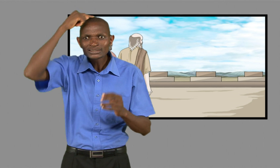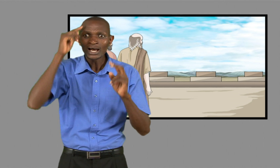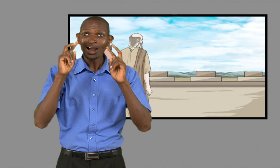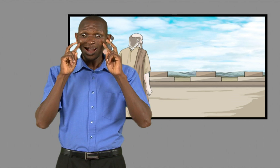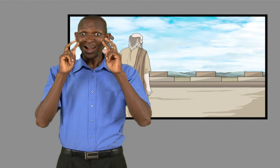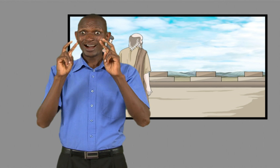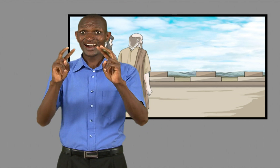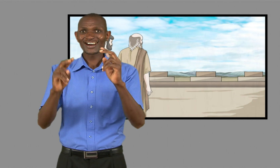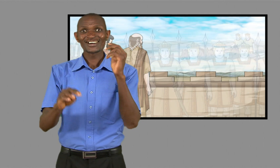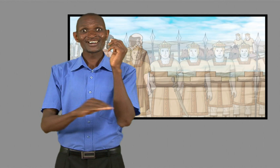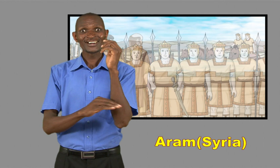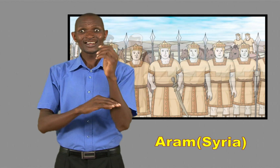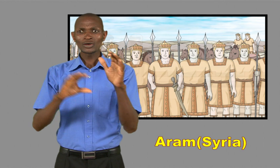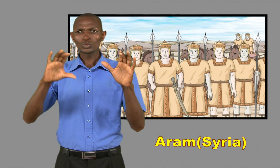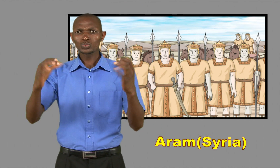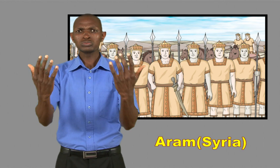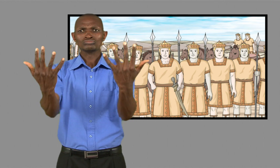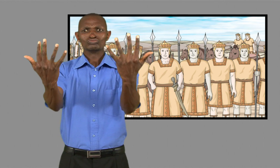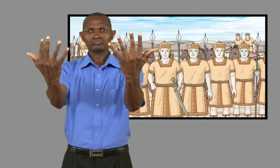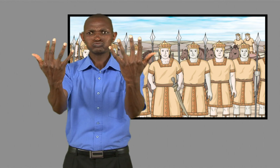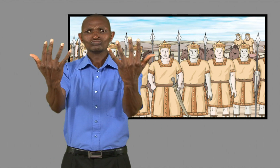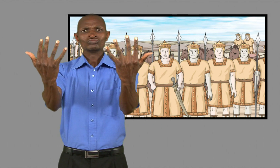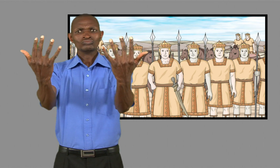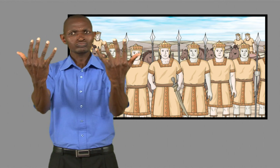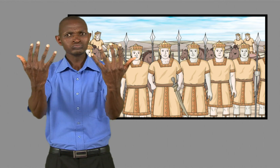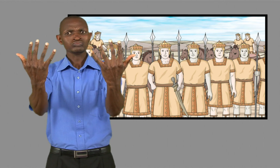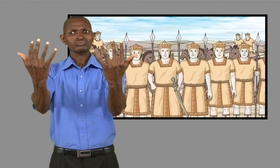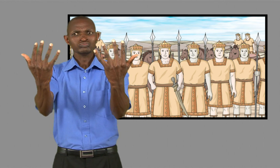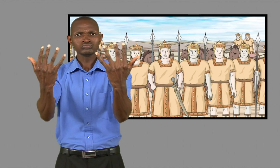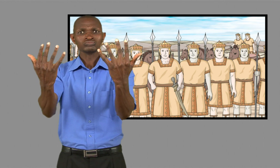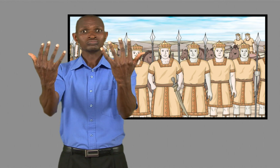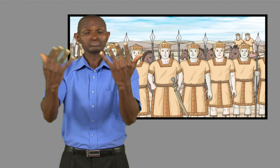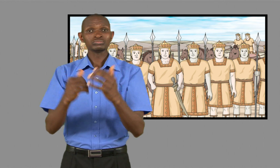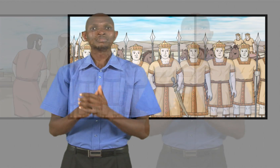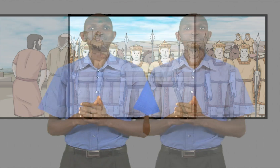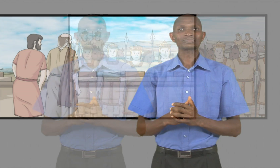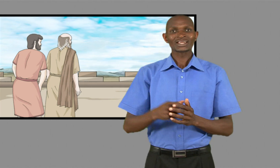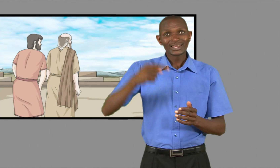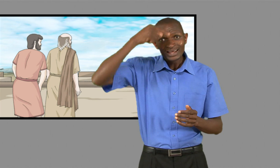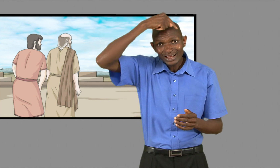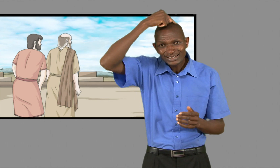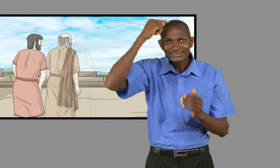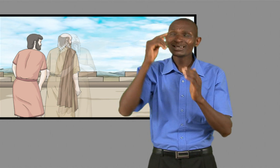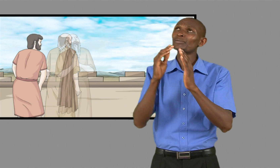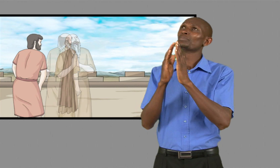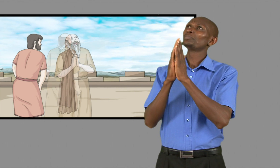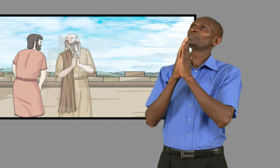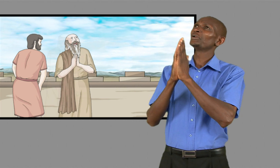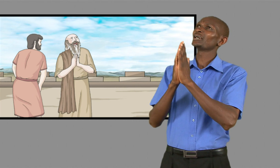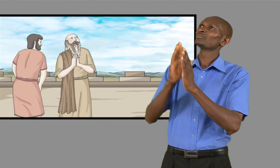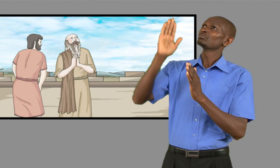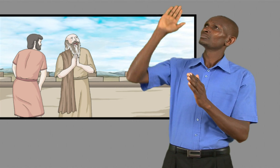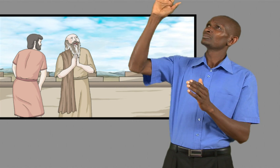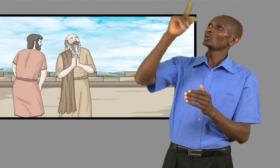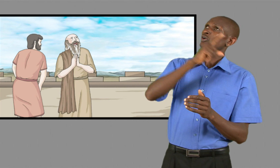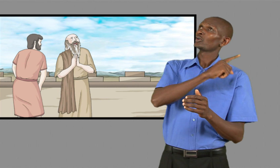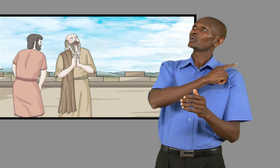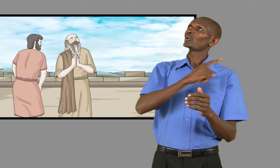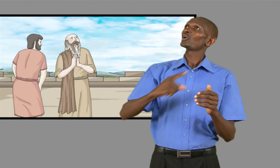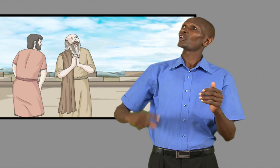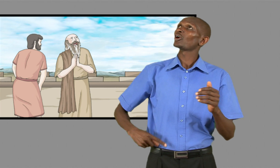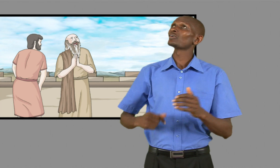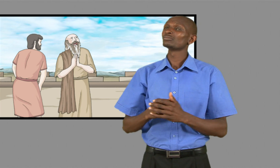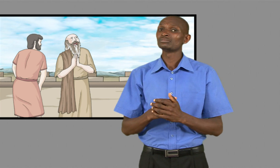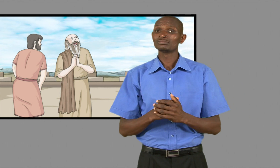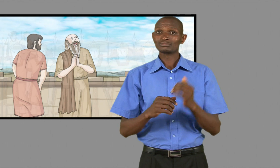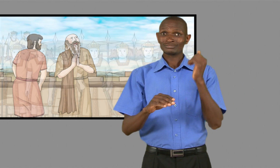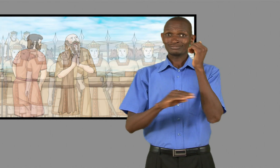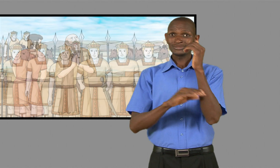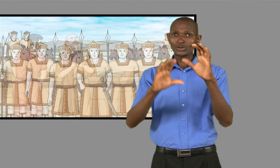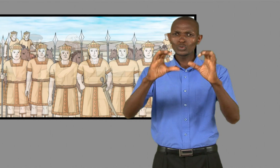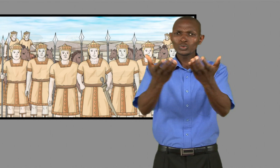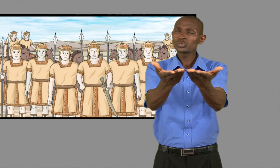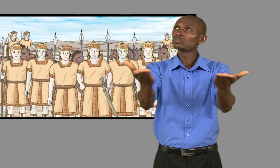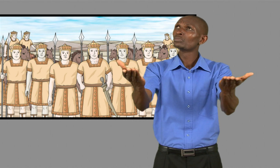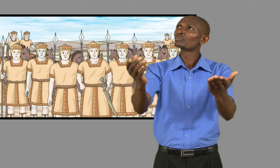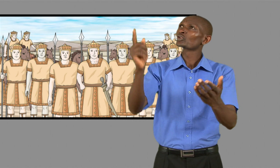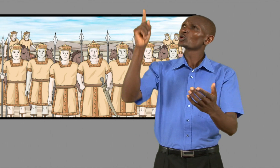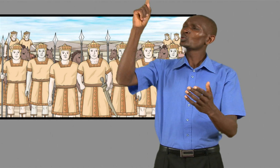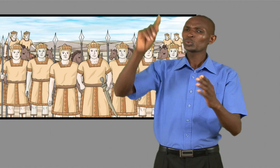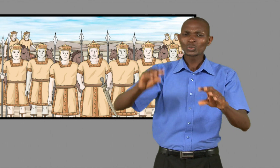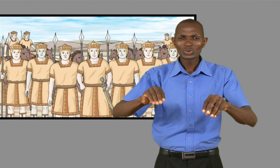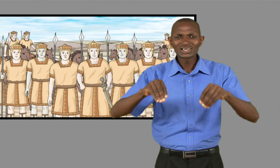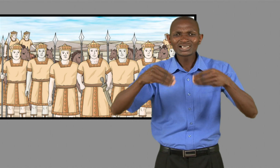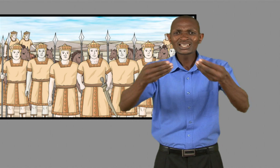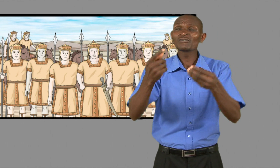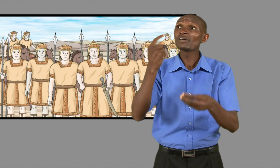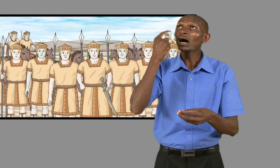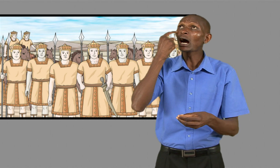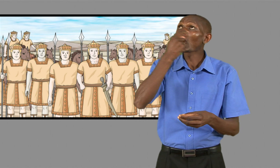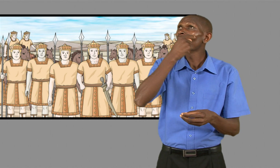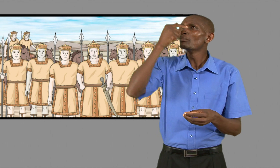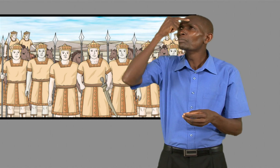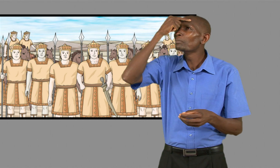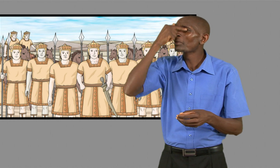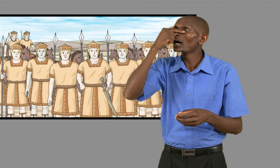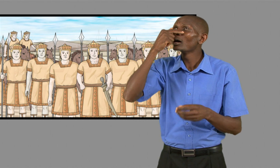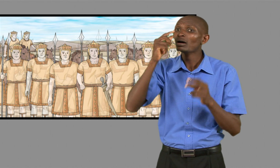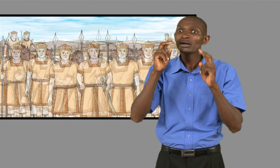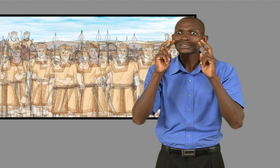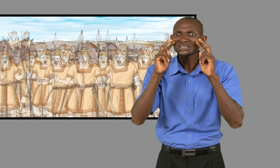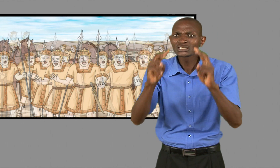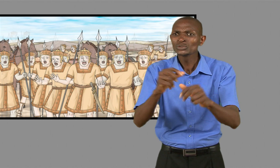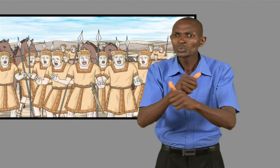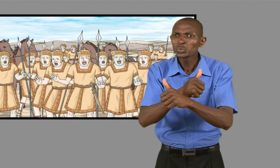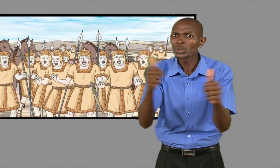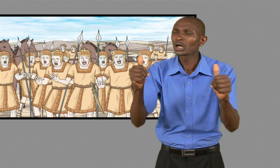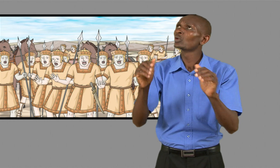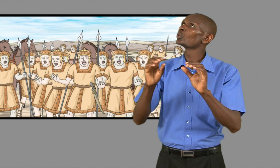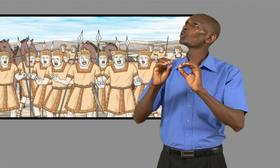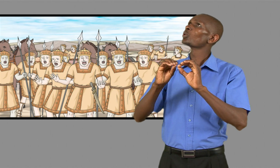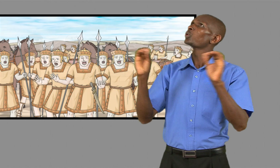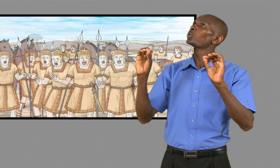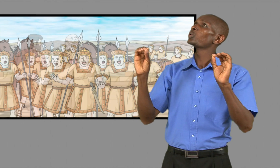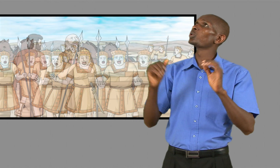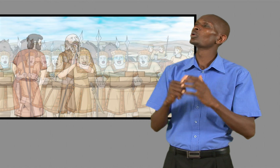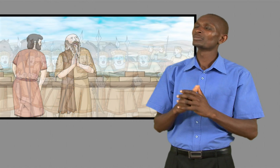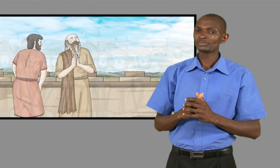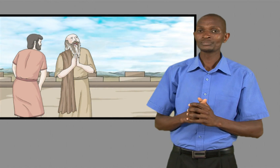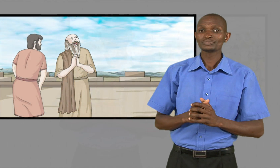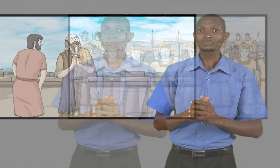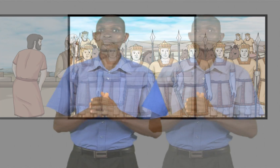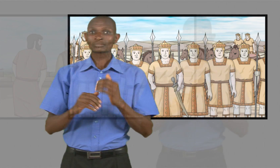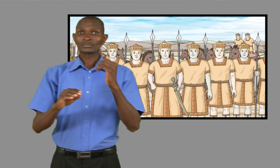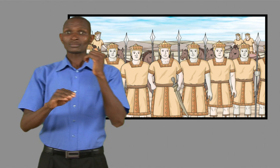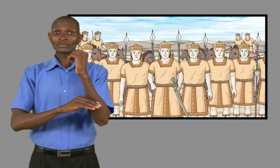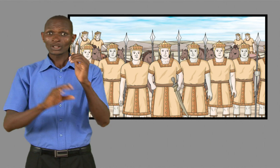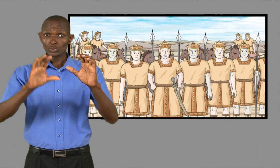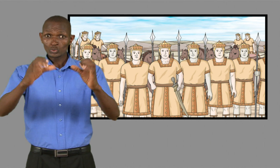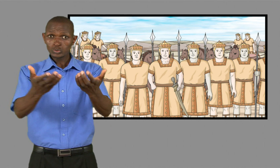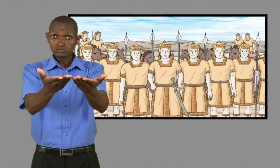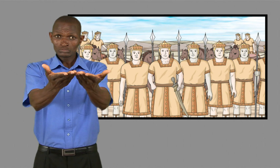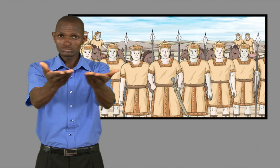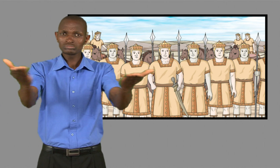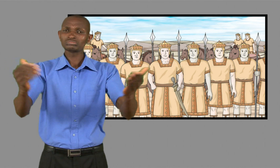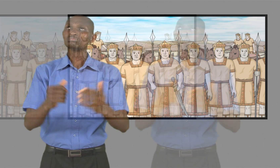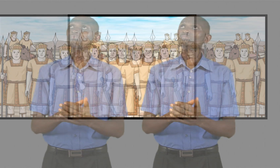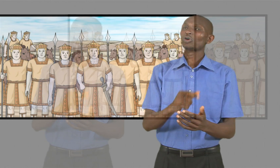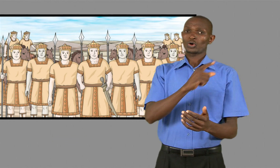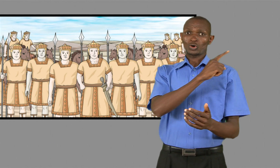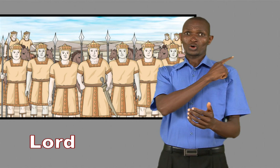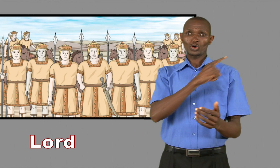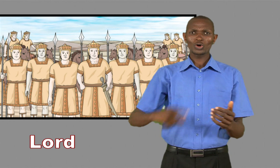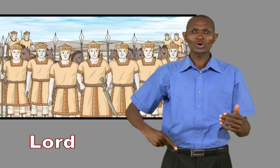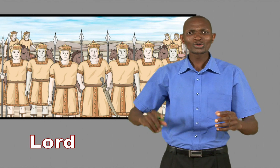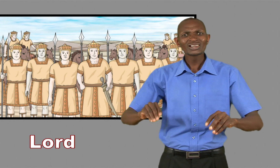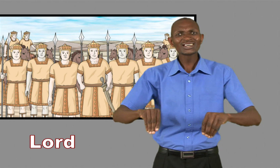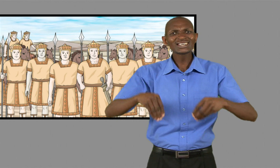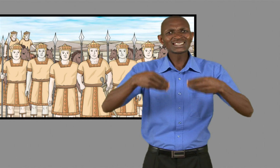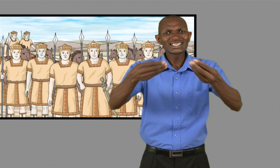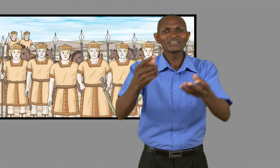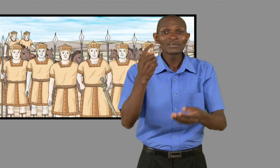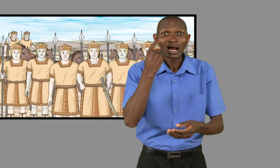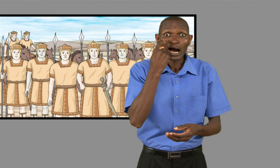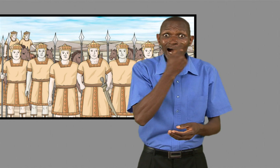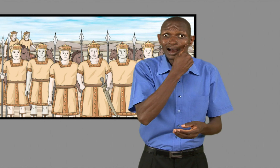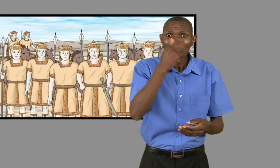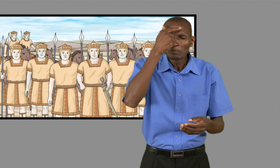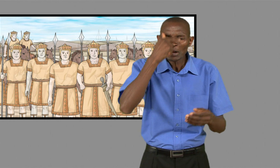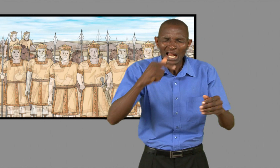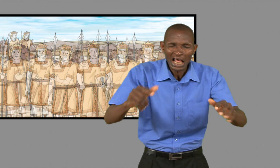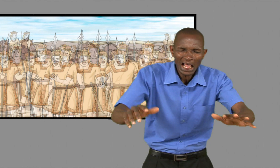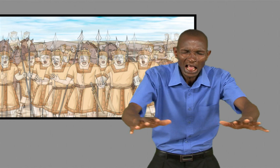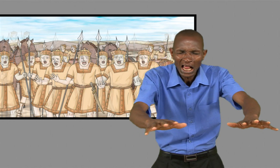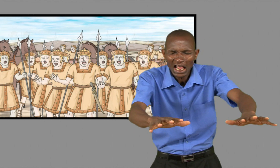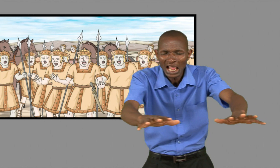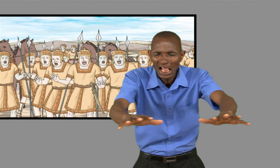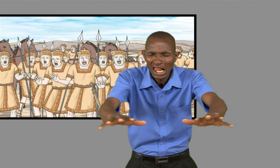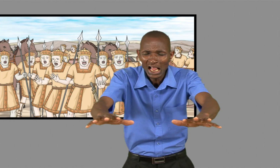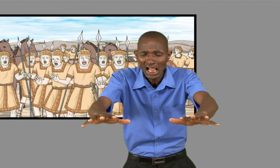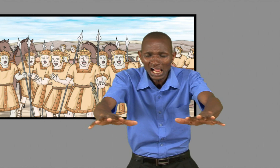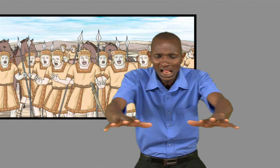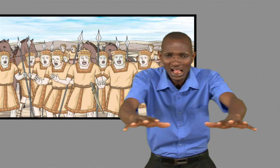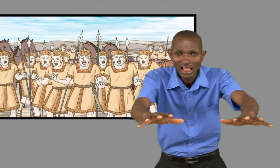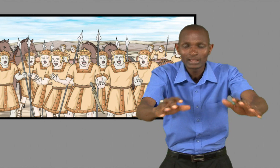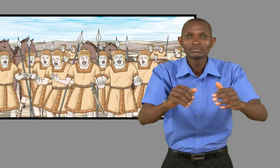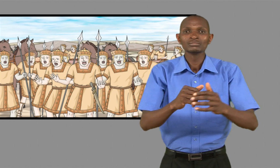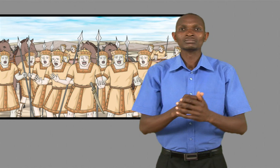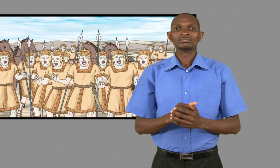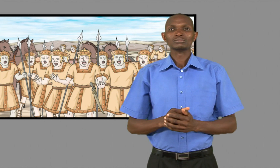As the Arameans came down against him, Elisha prayed to the LORD, “Please strike these people with blindness.”